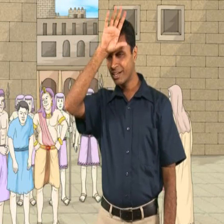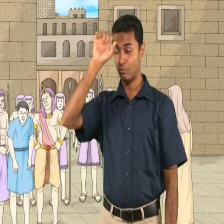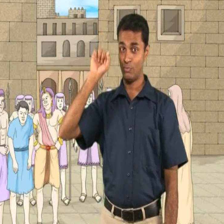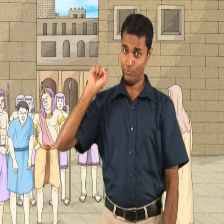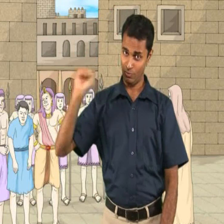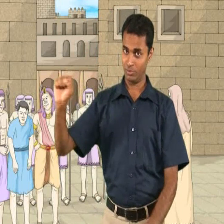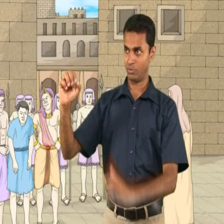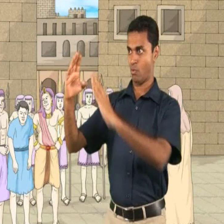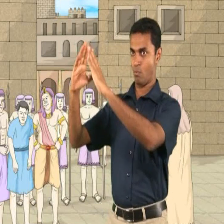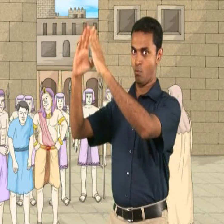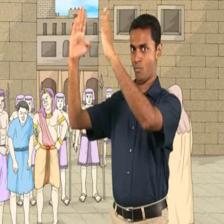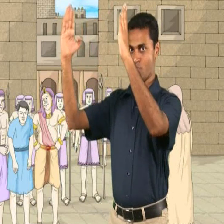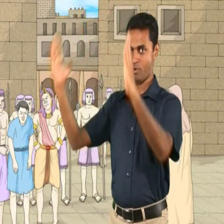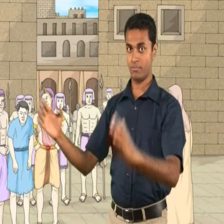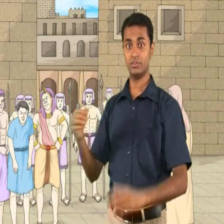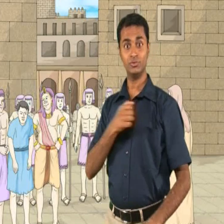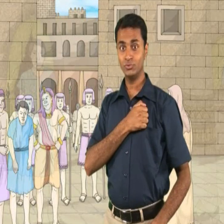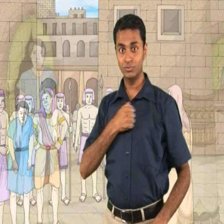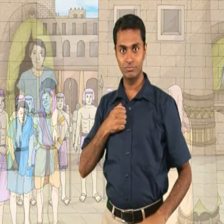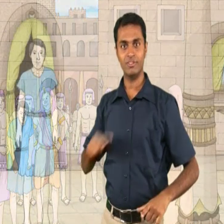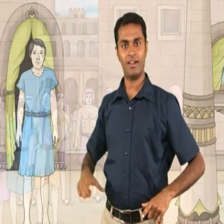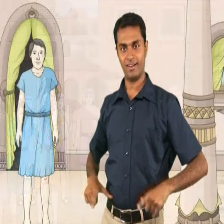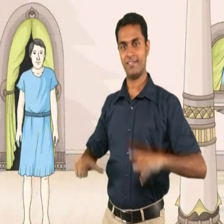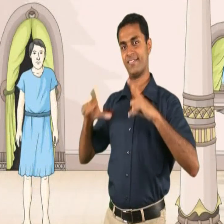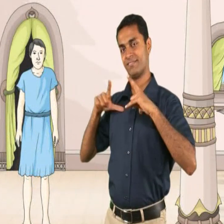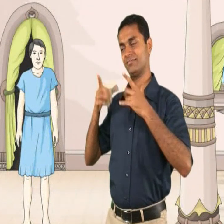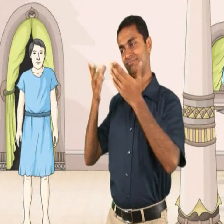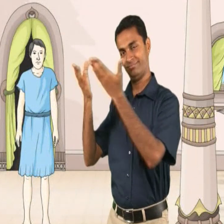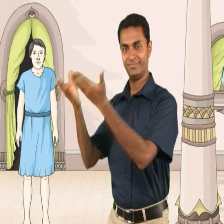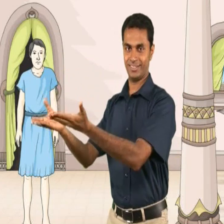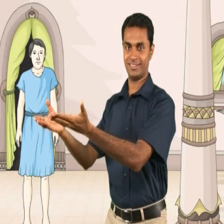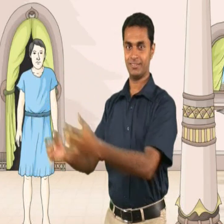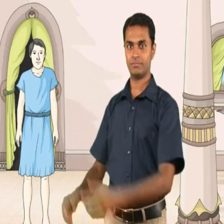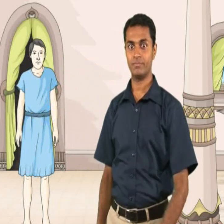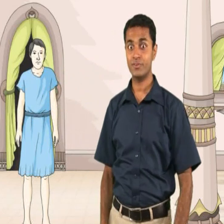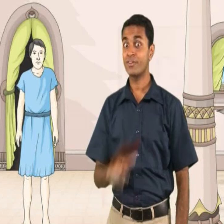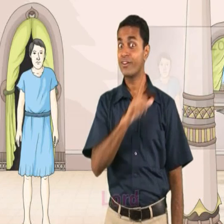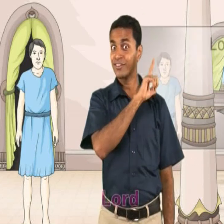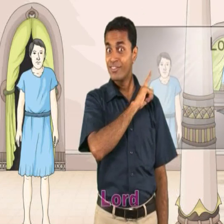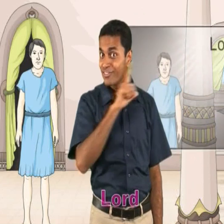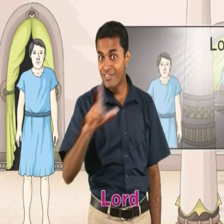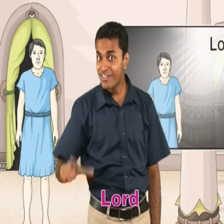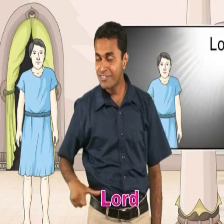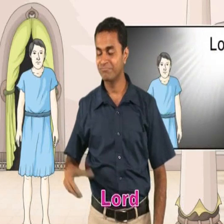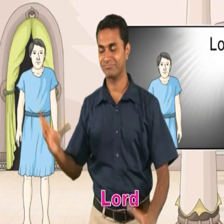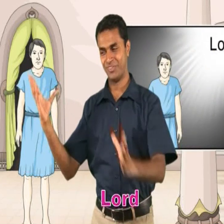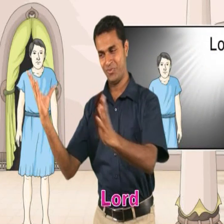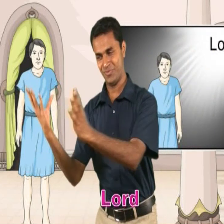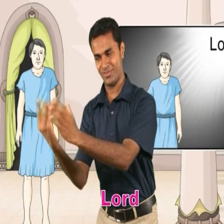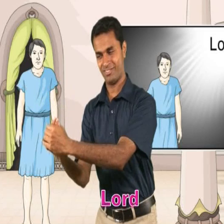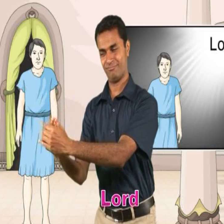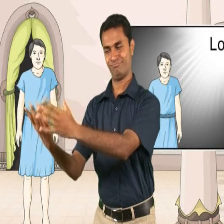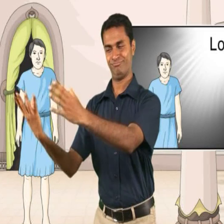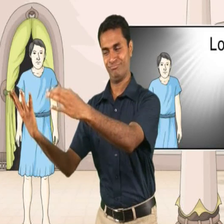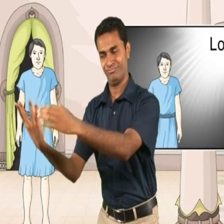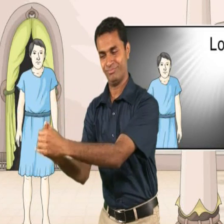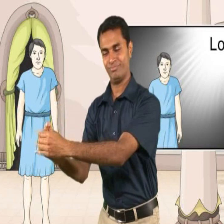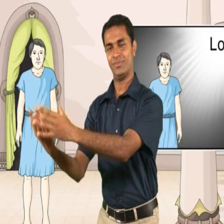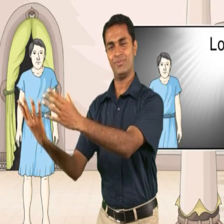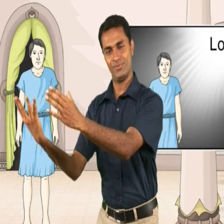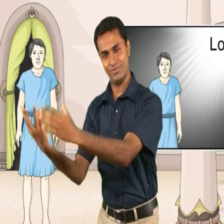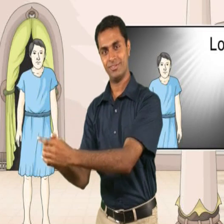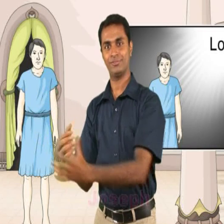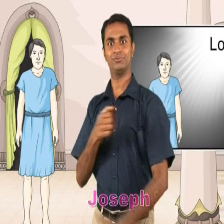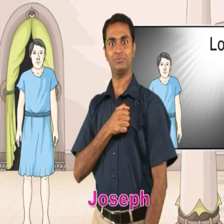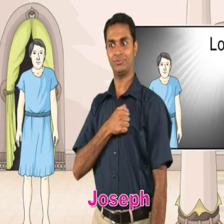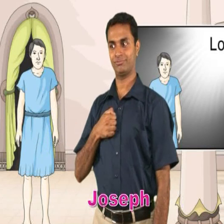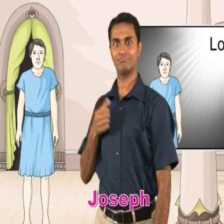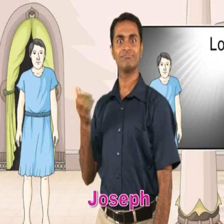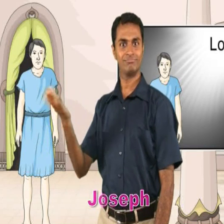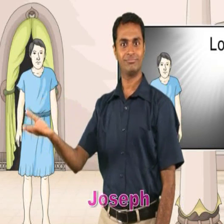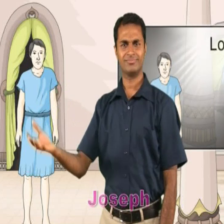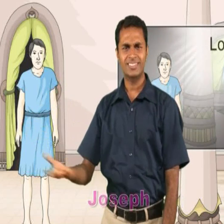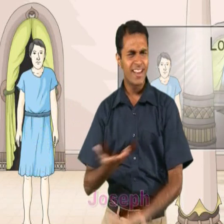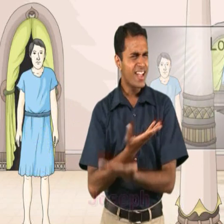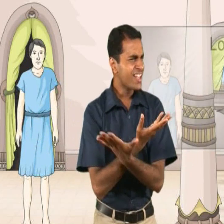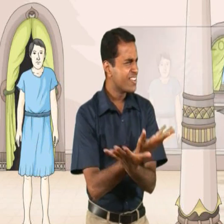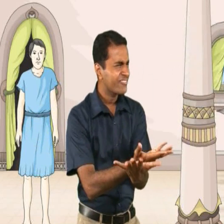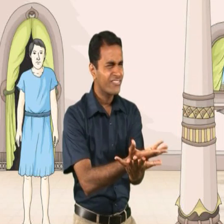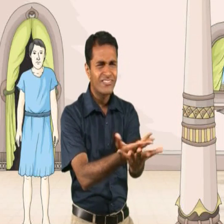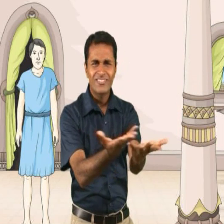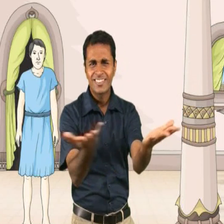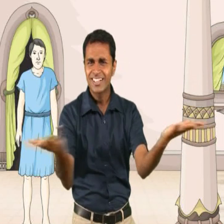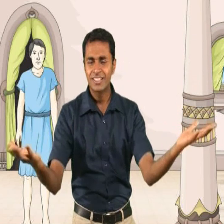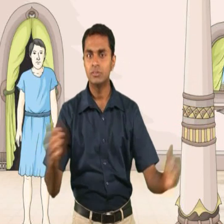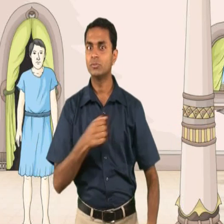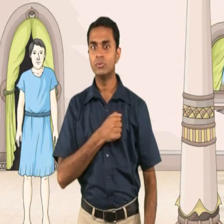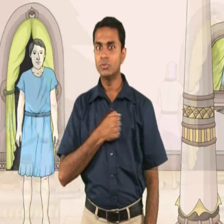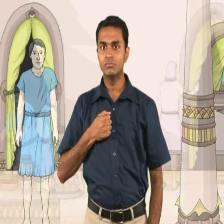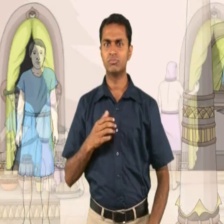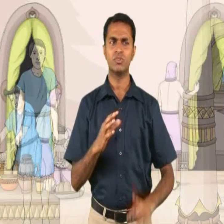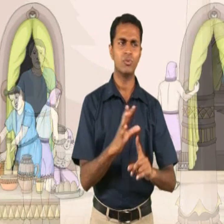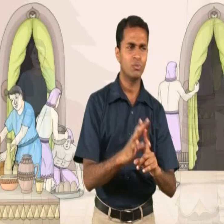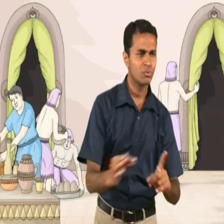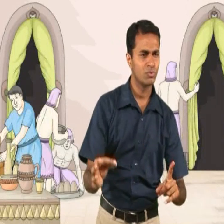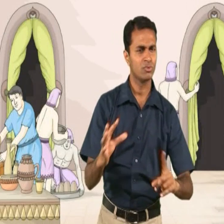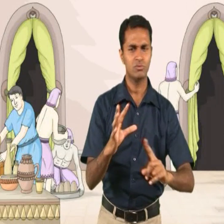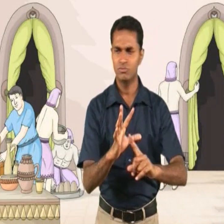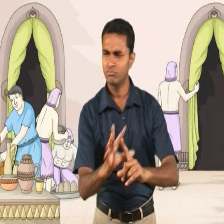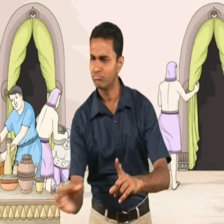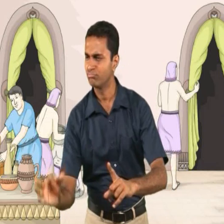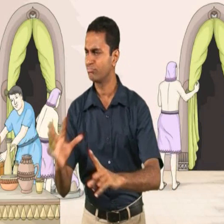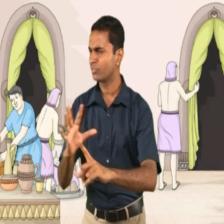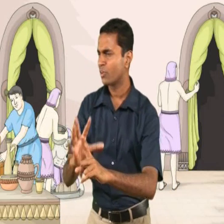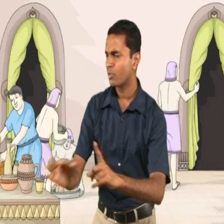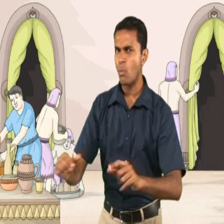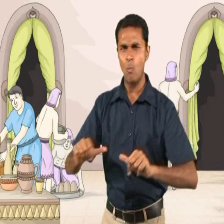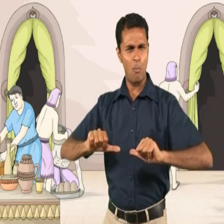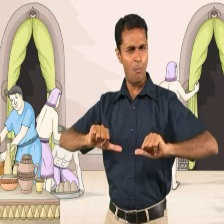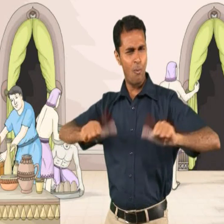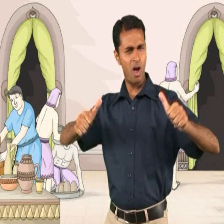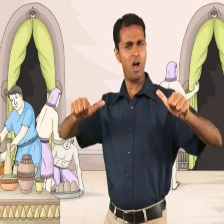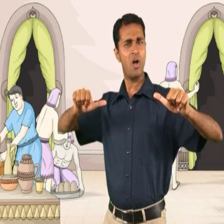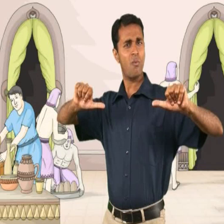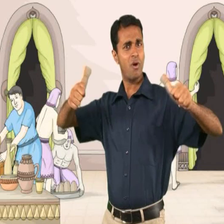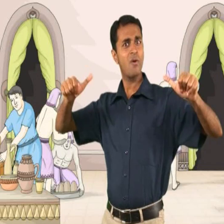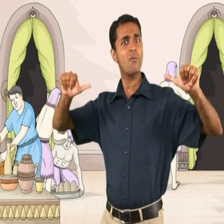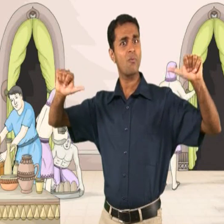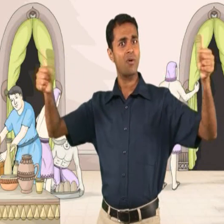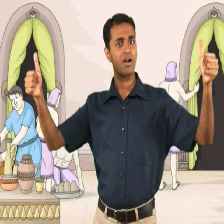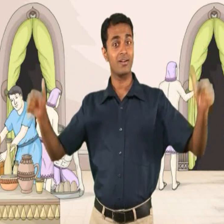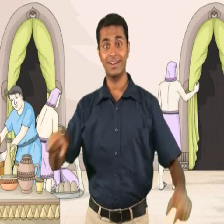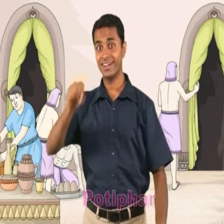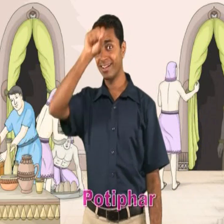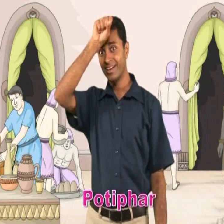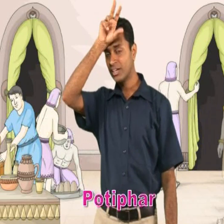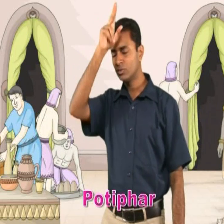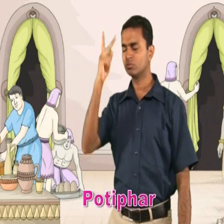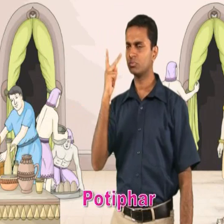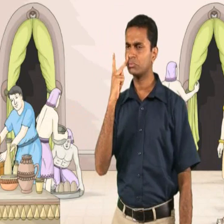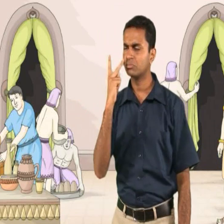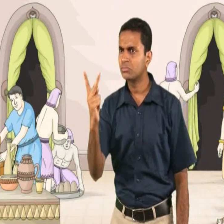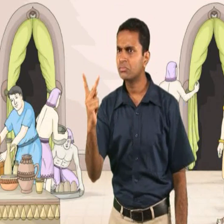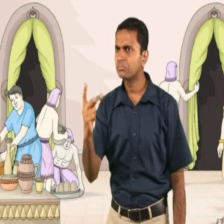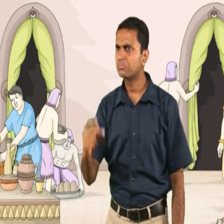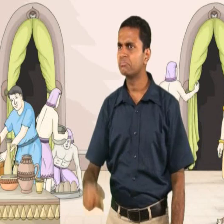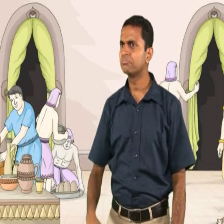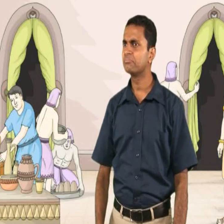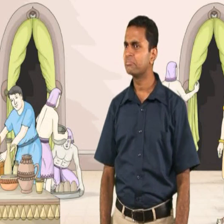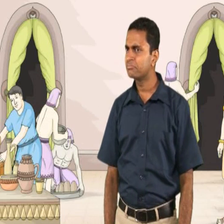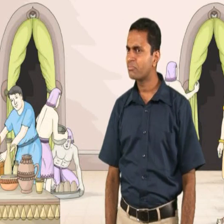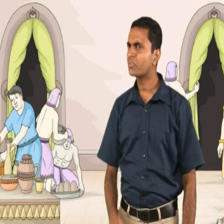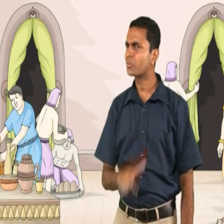And the LORD was with Joseph, and he became a successful man, serving in the household of his Egyptian master.